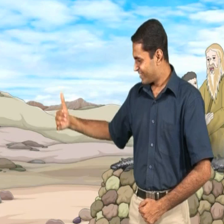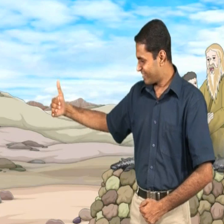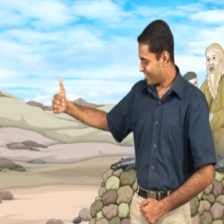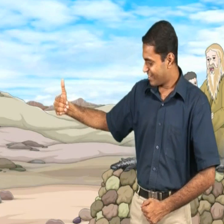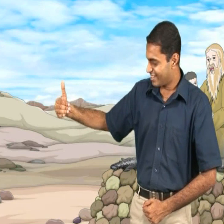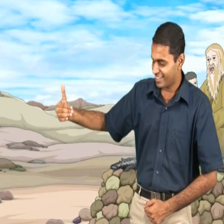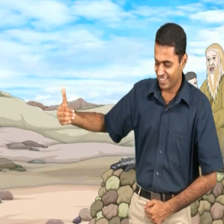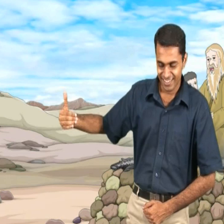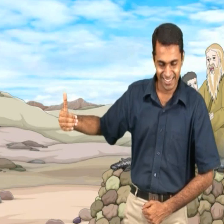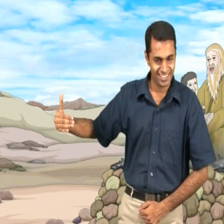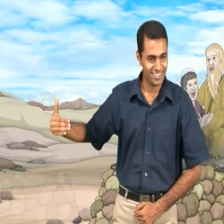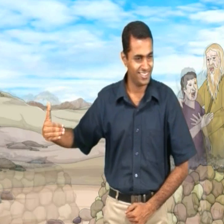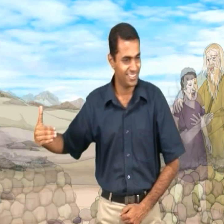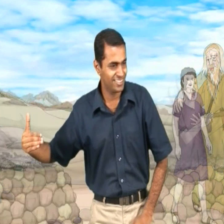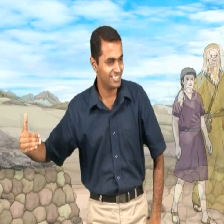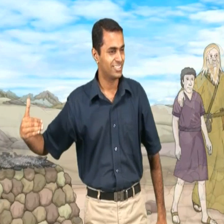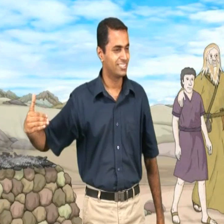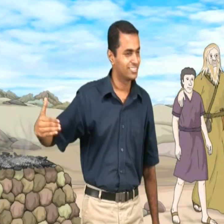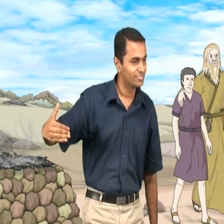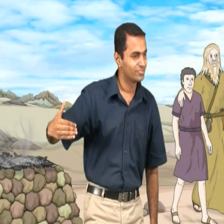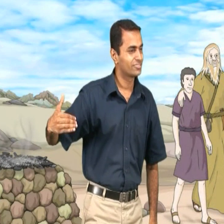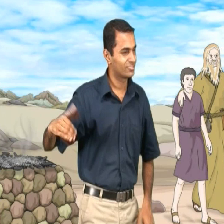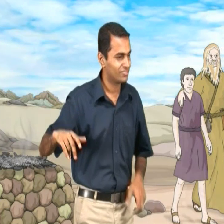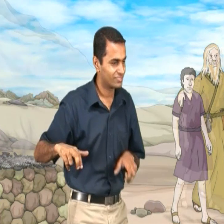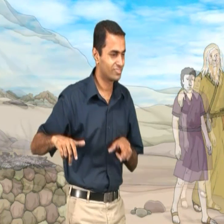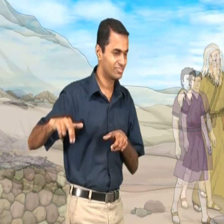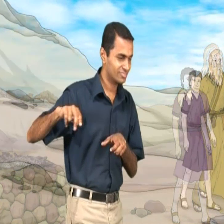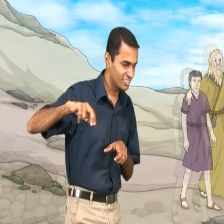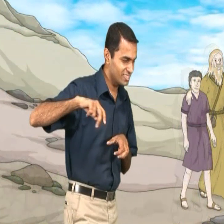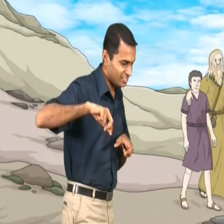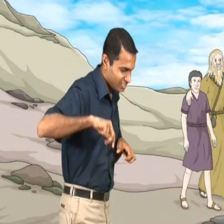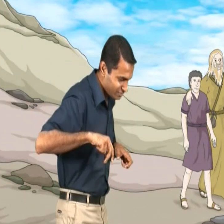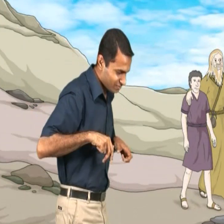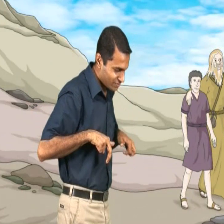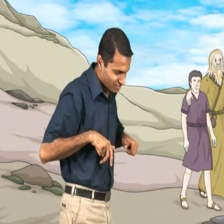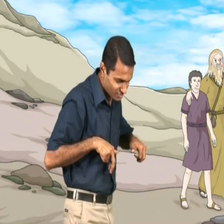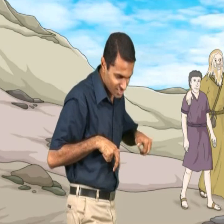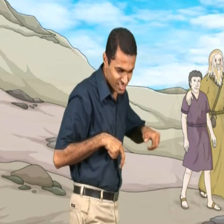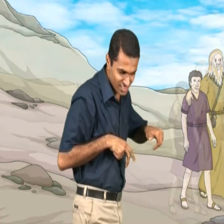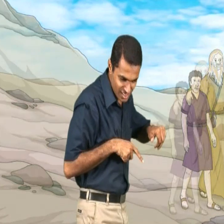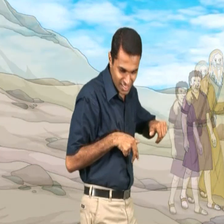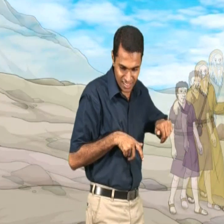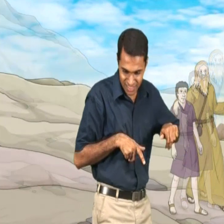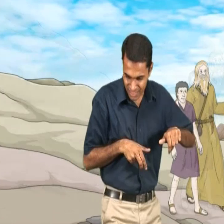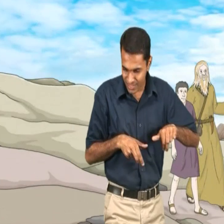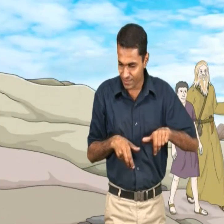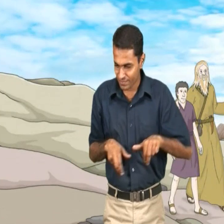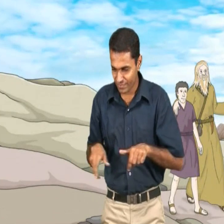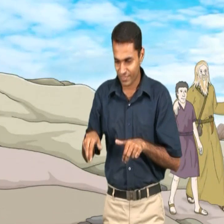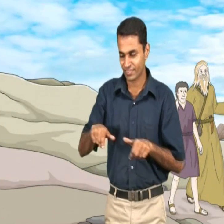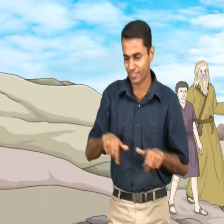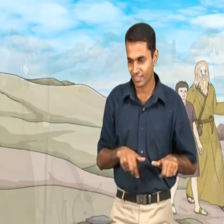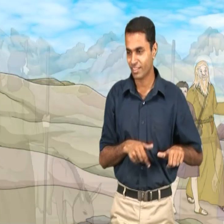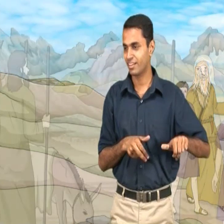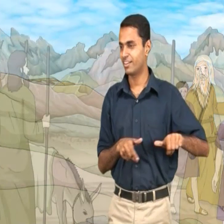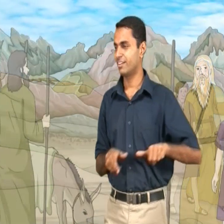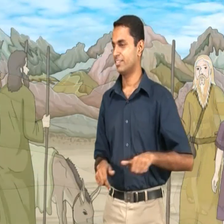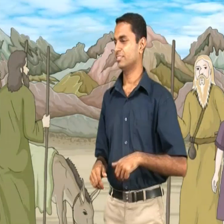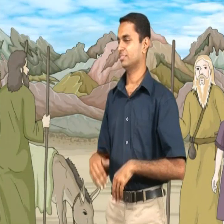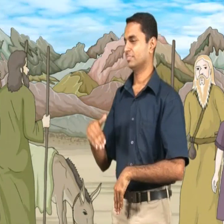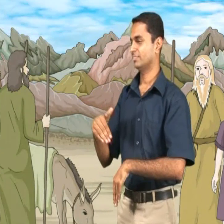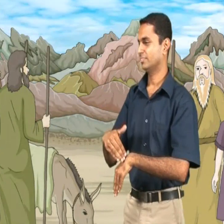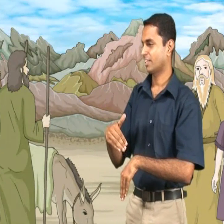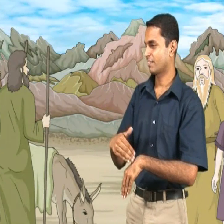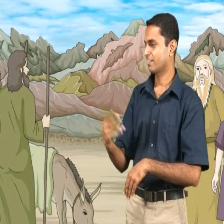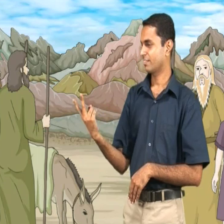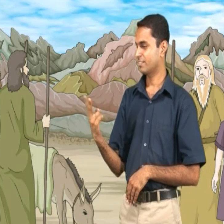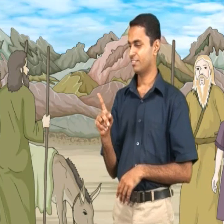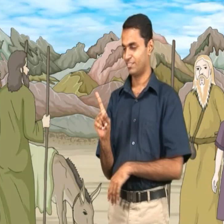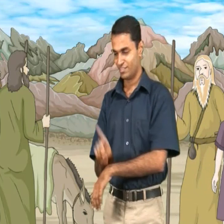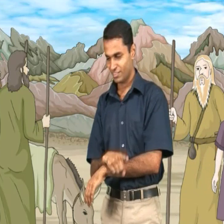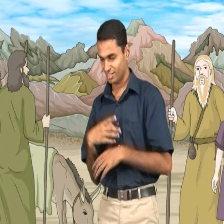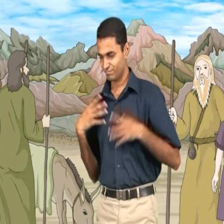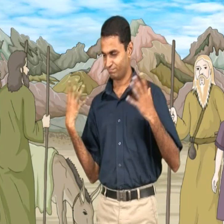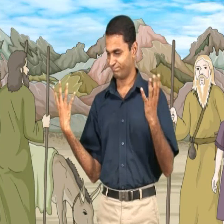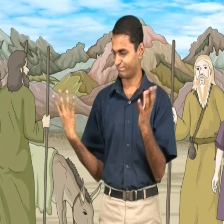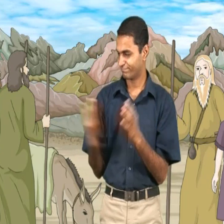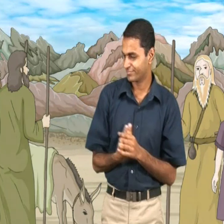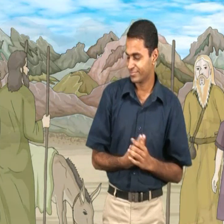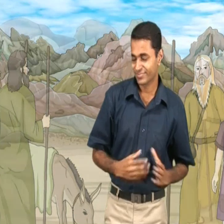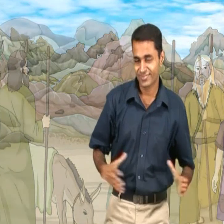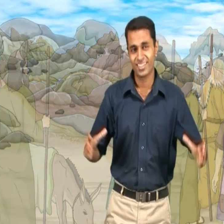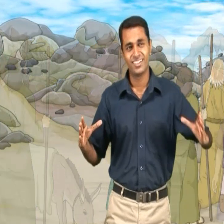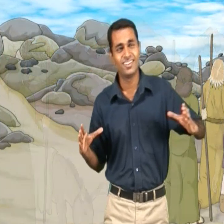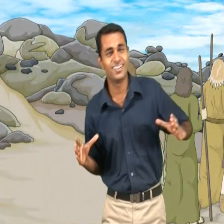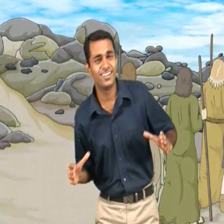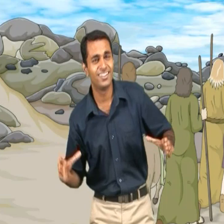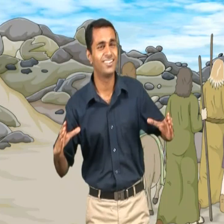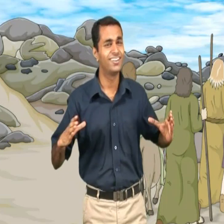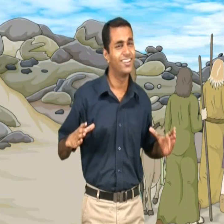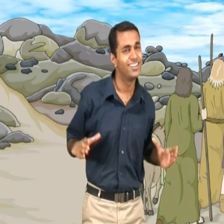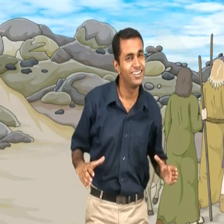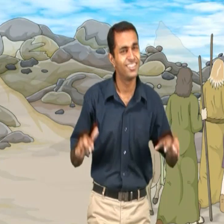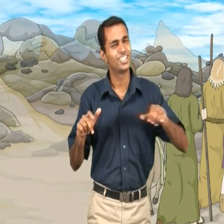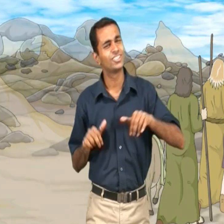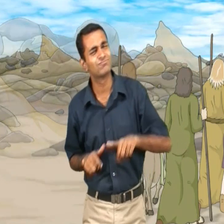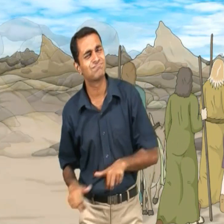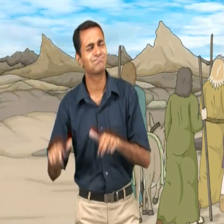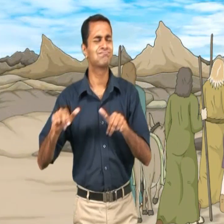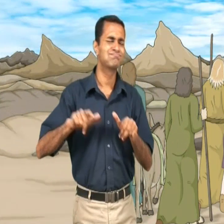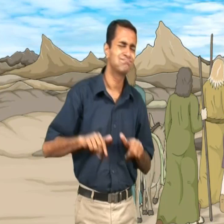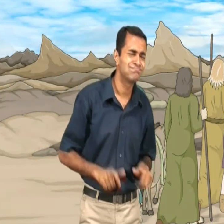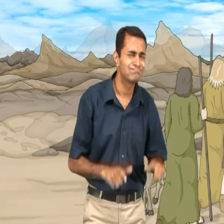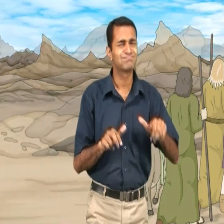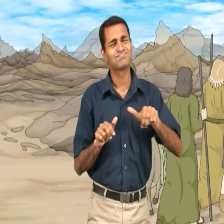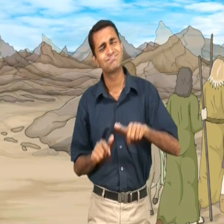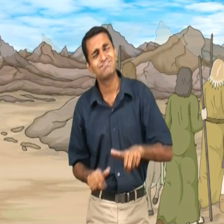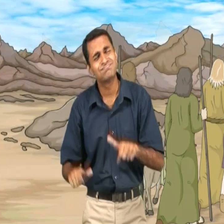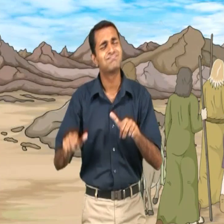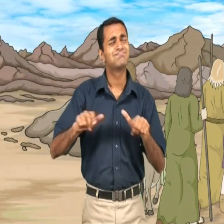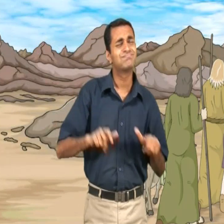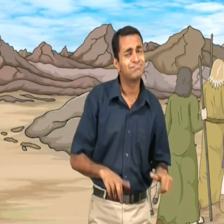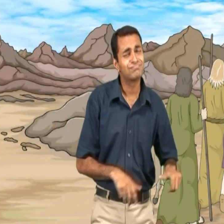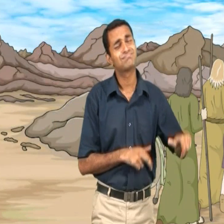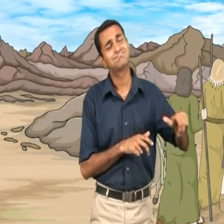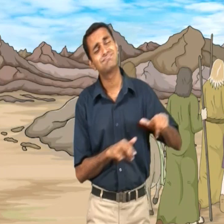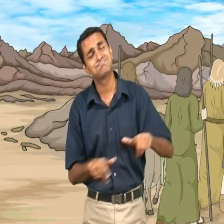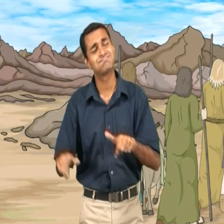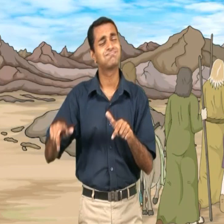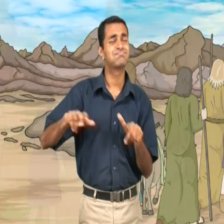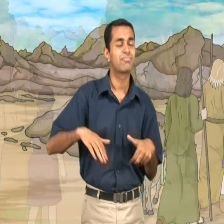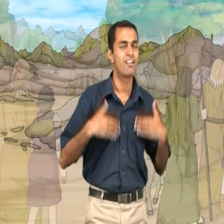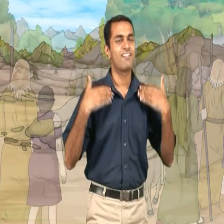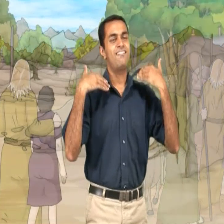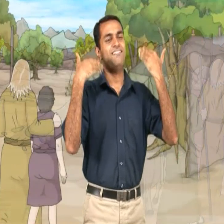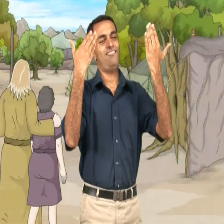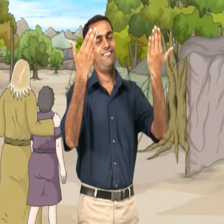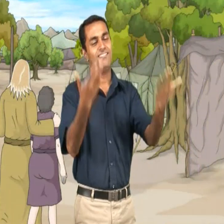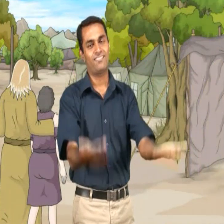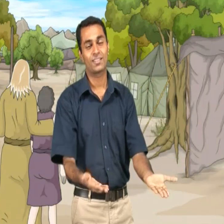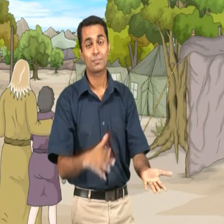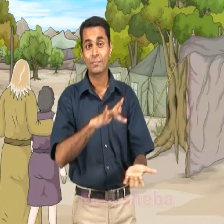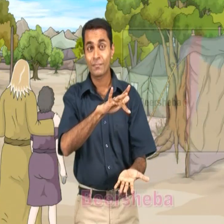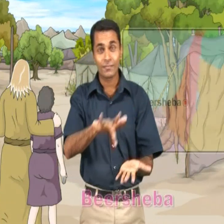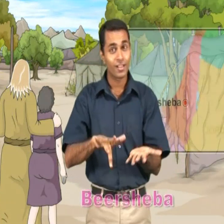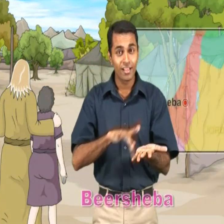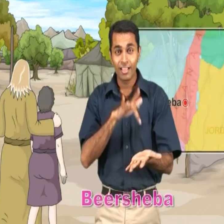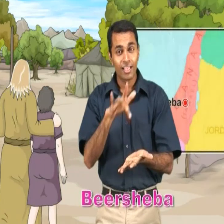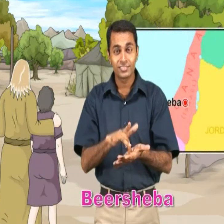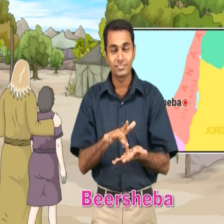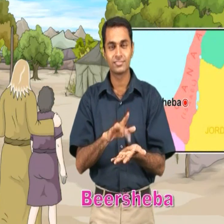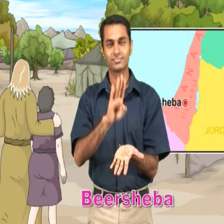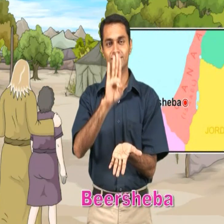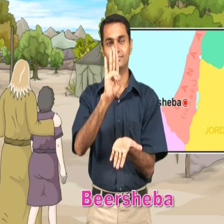Abraham went back to his servants, and they got up and set out together for Beersheba.